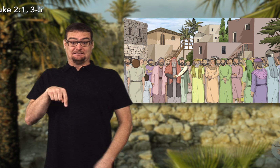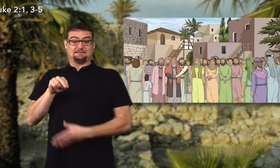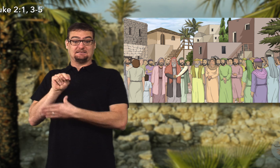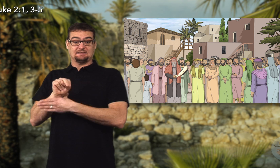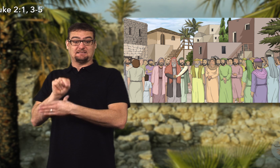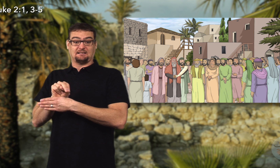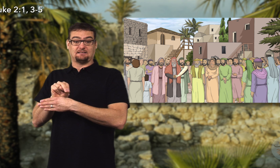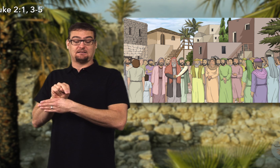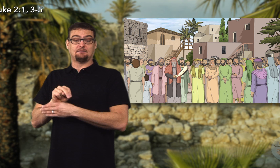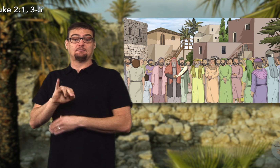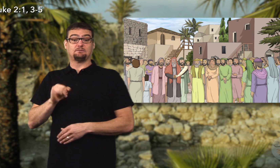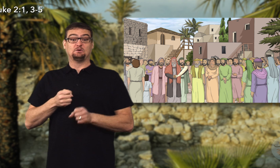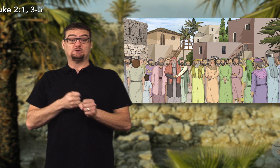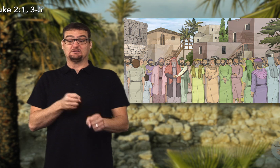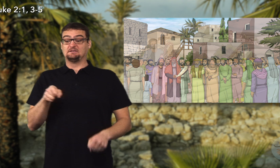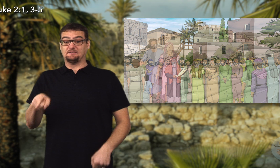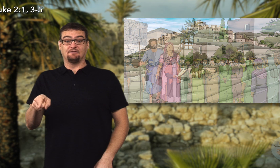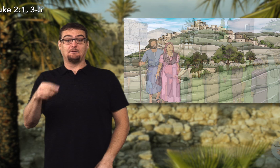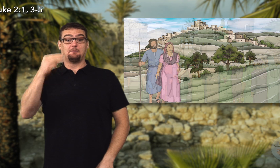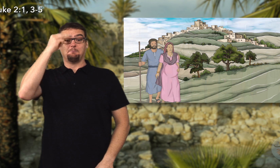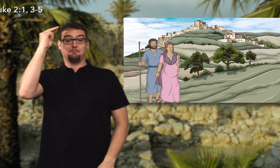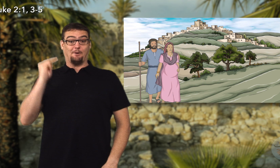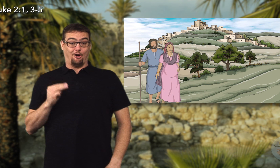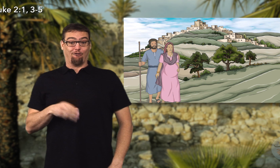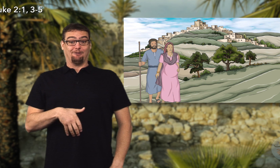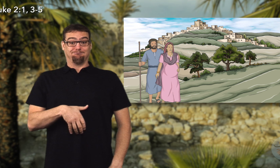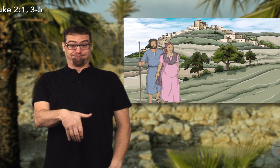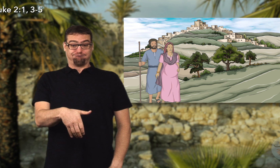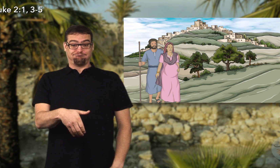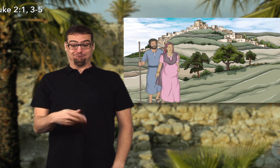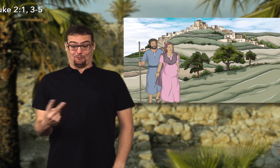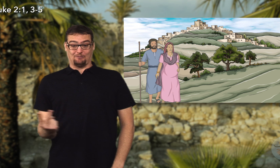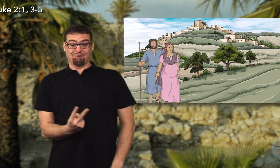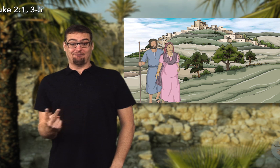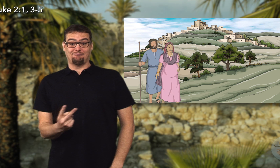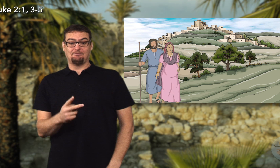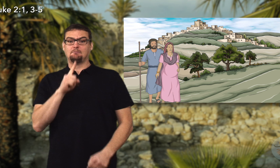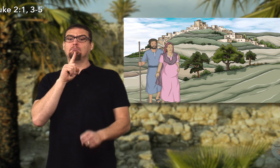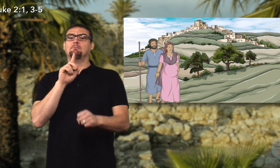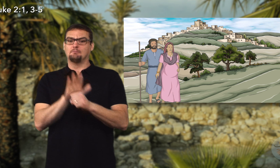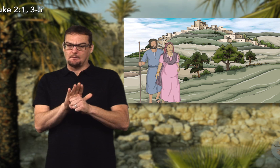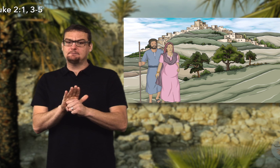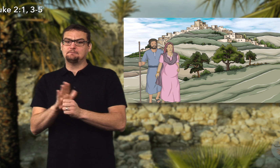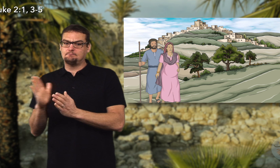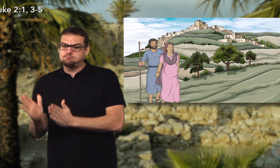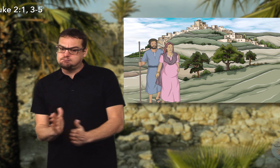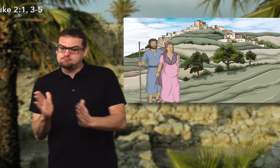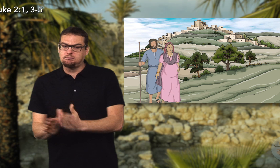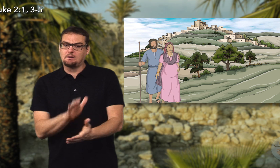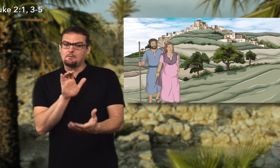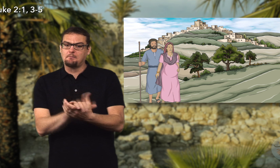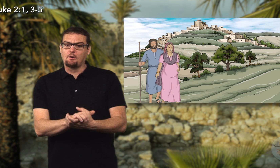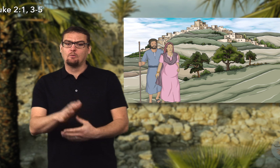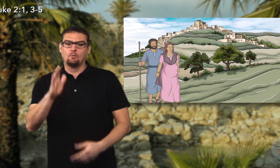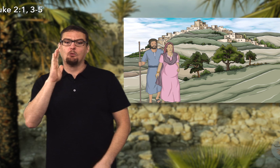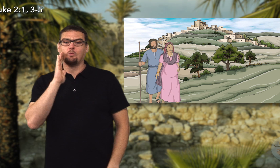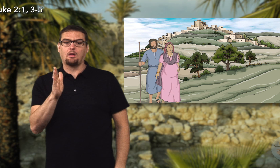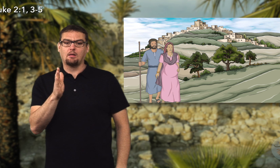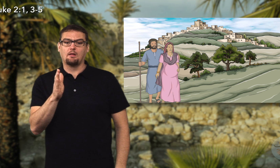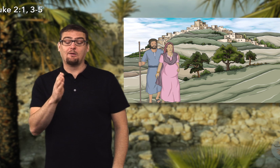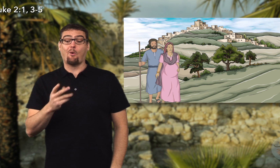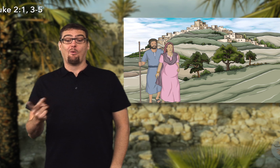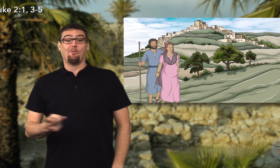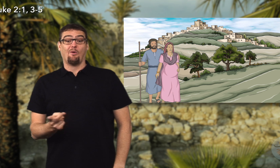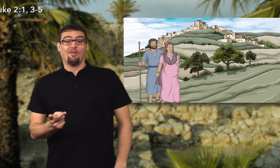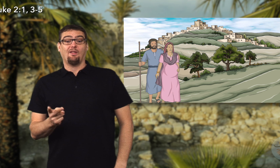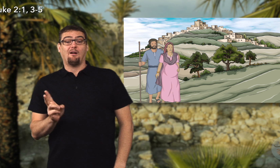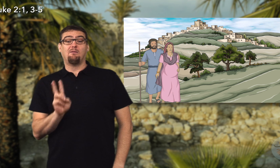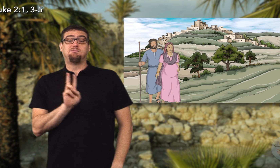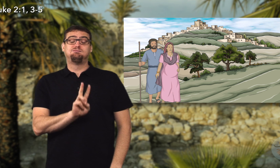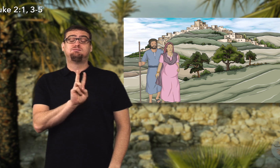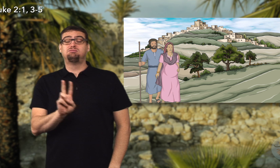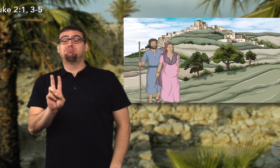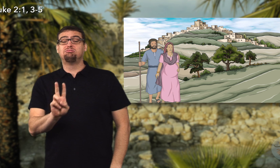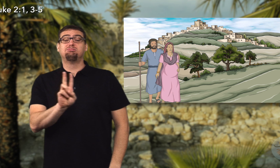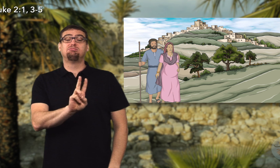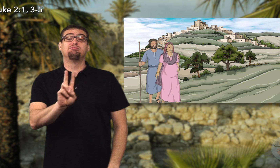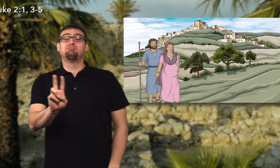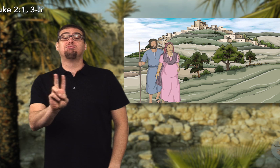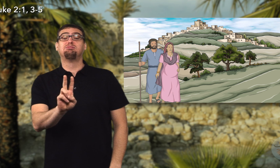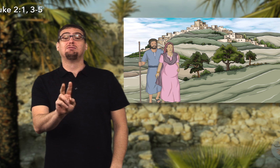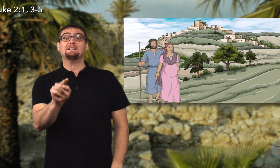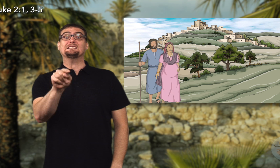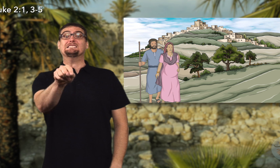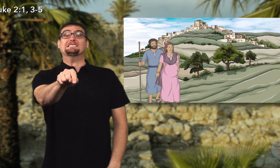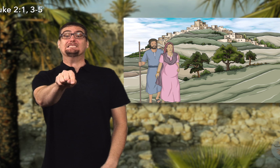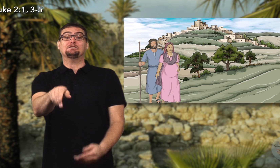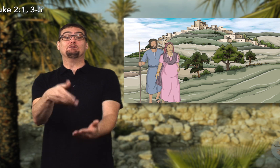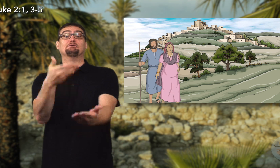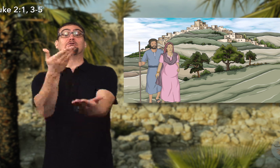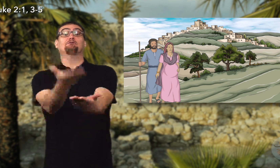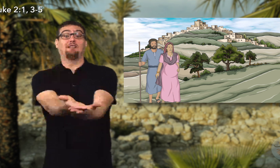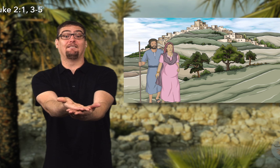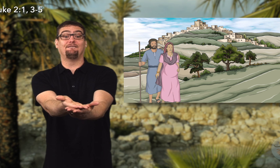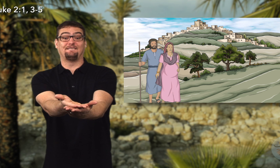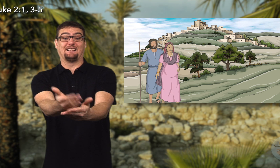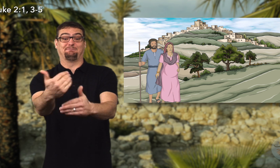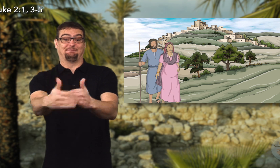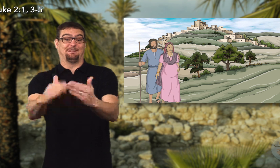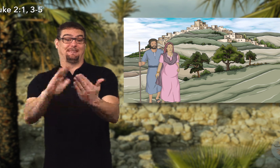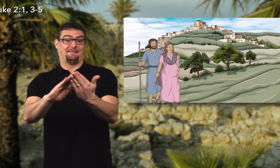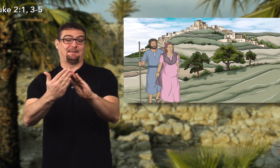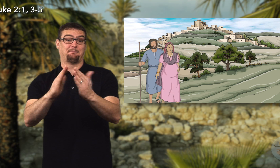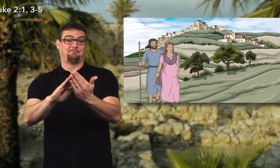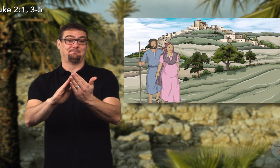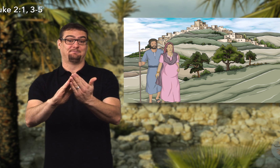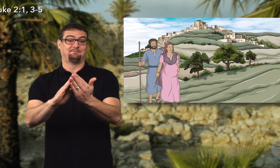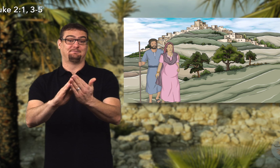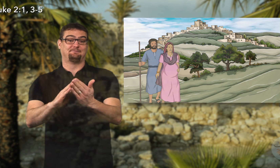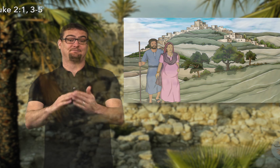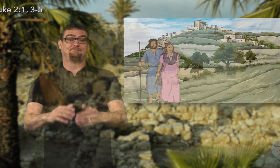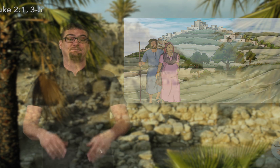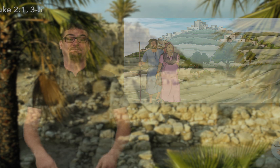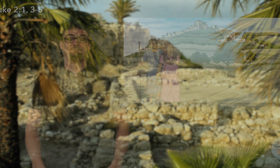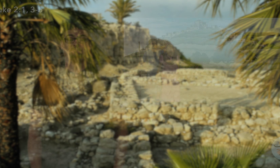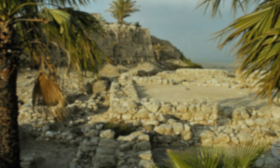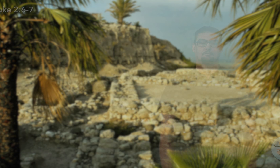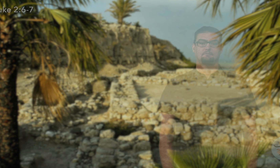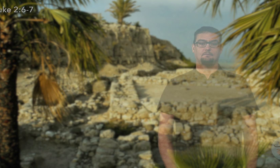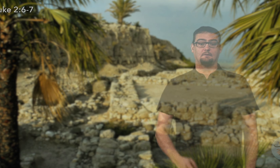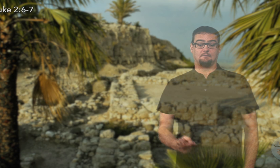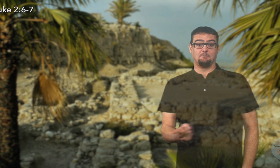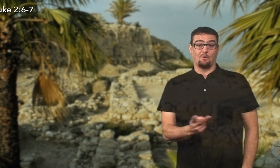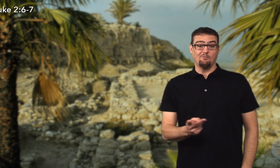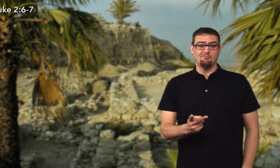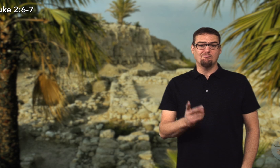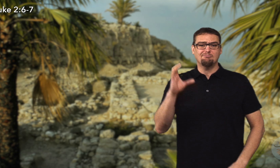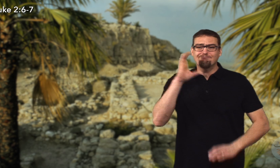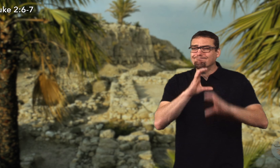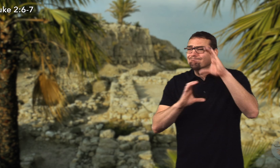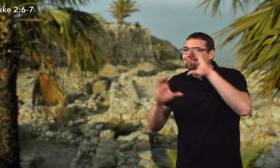He went there to register with Mary, who was pledged to him in marriage and was expecting a child.